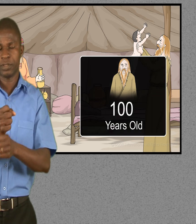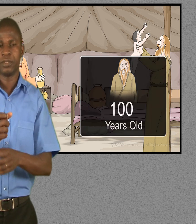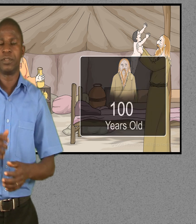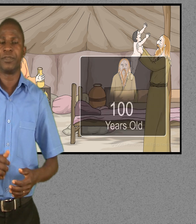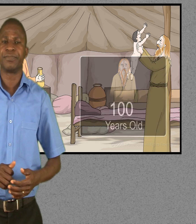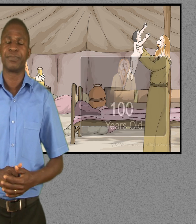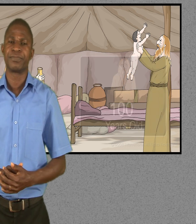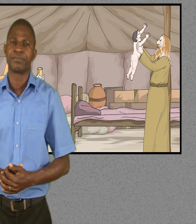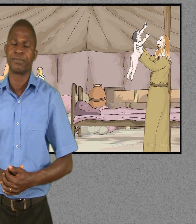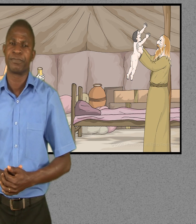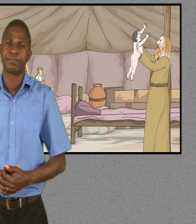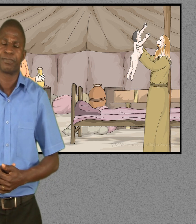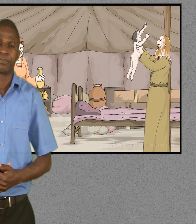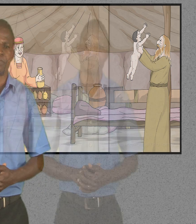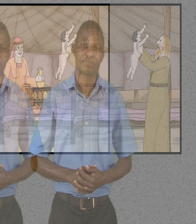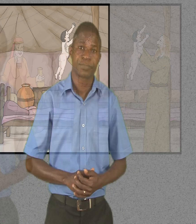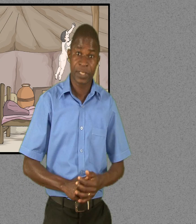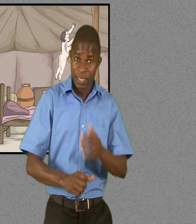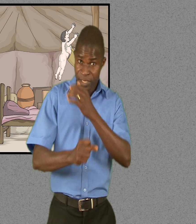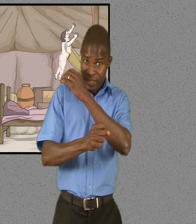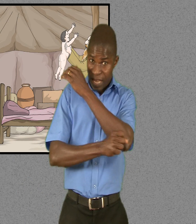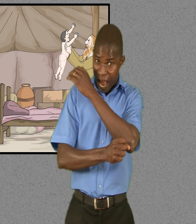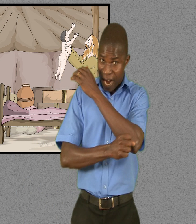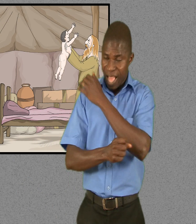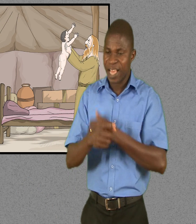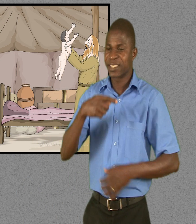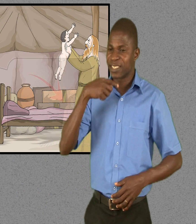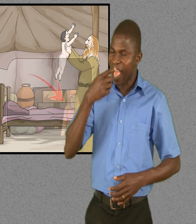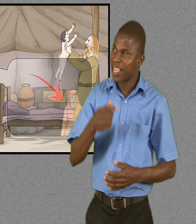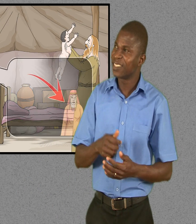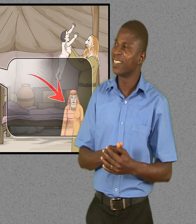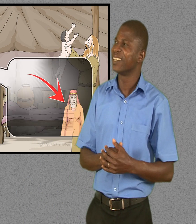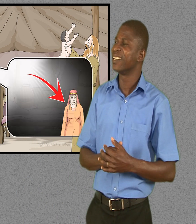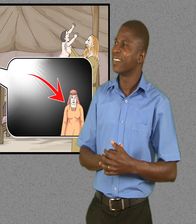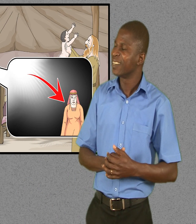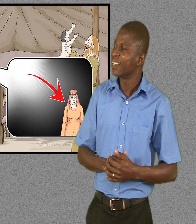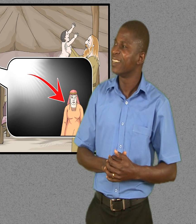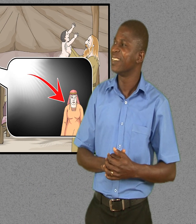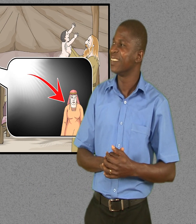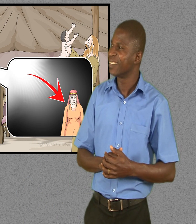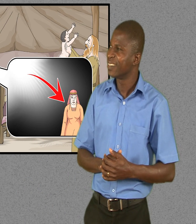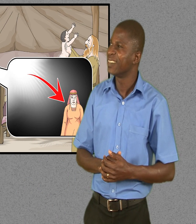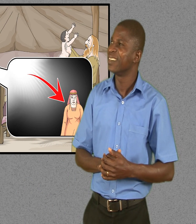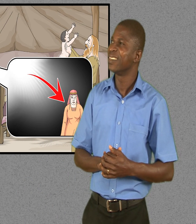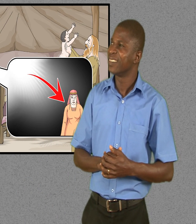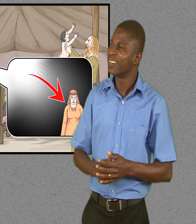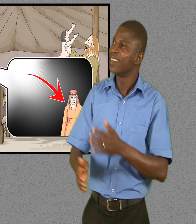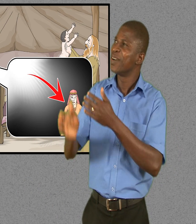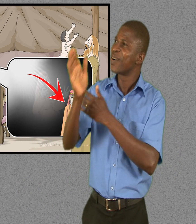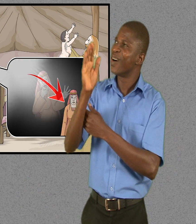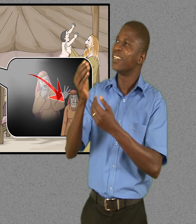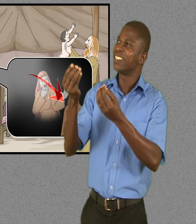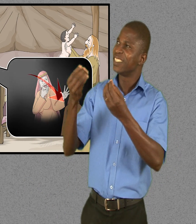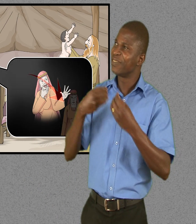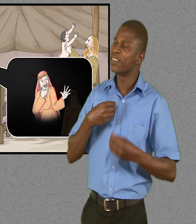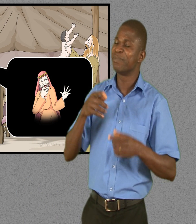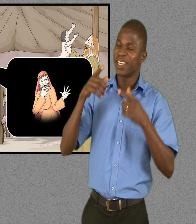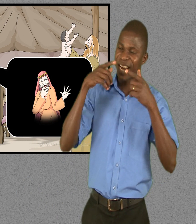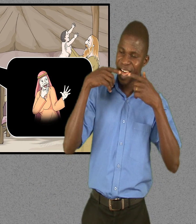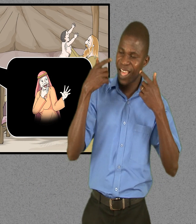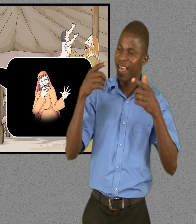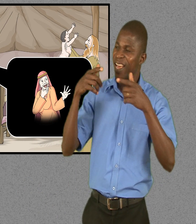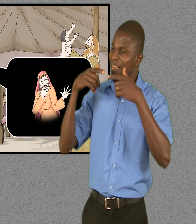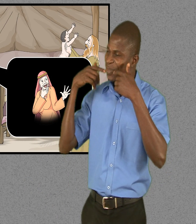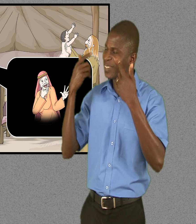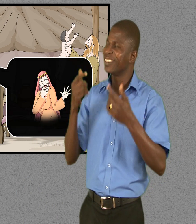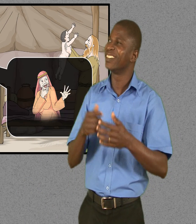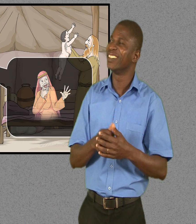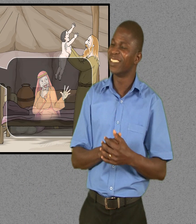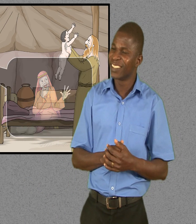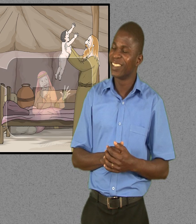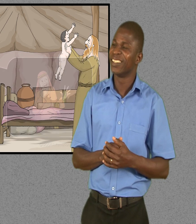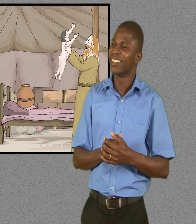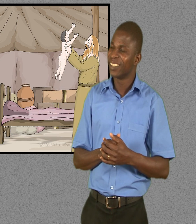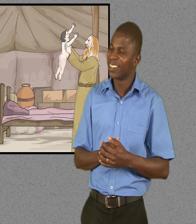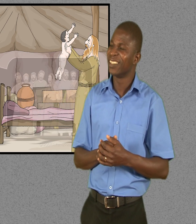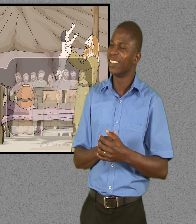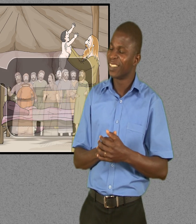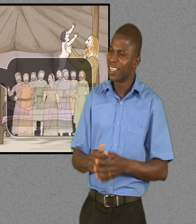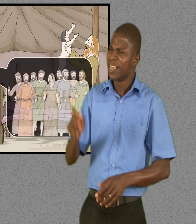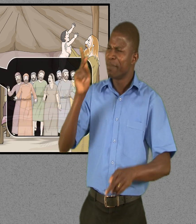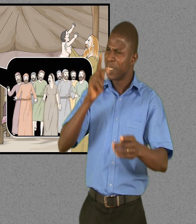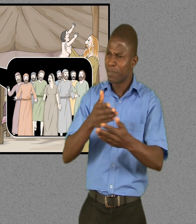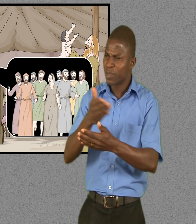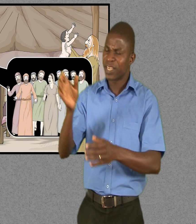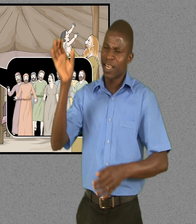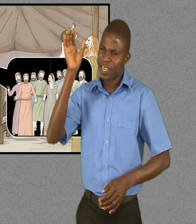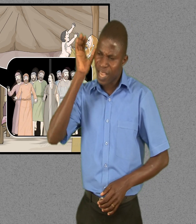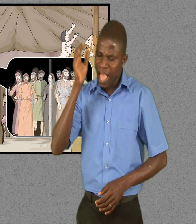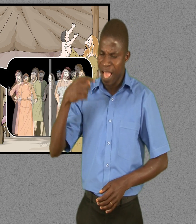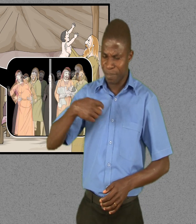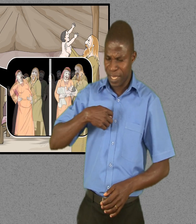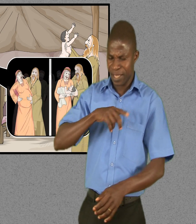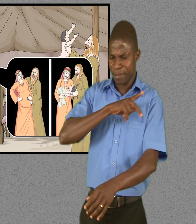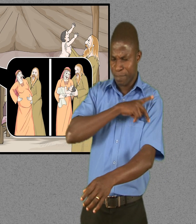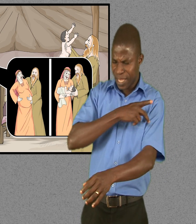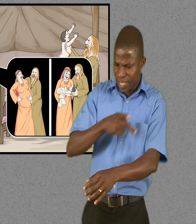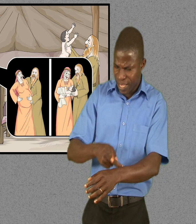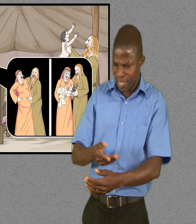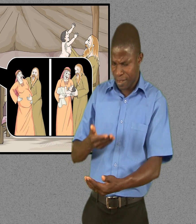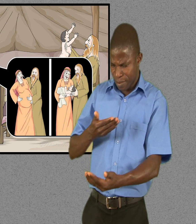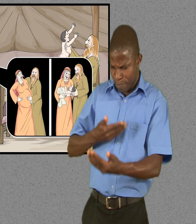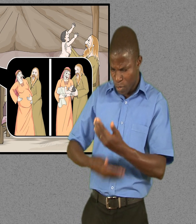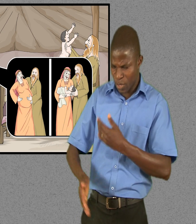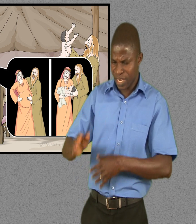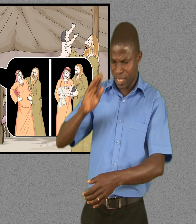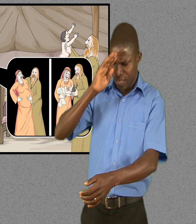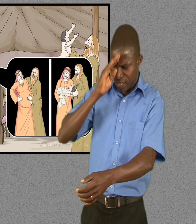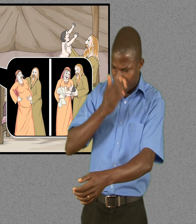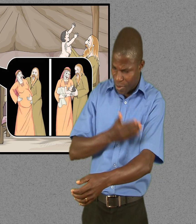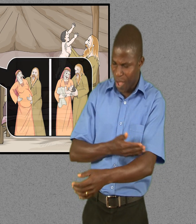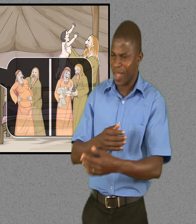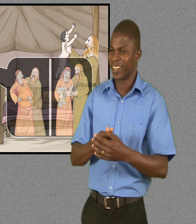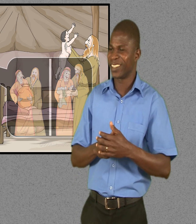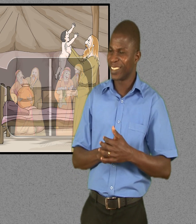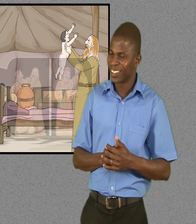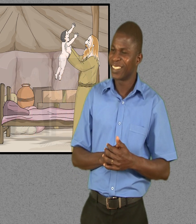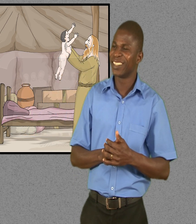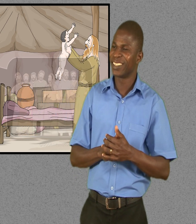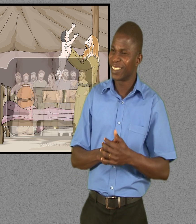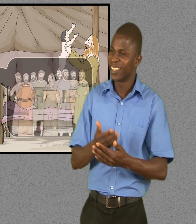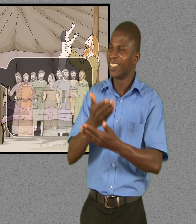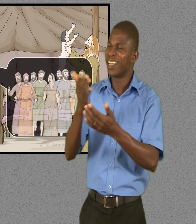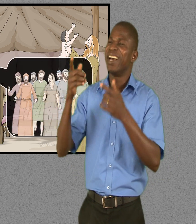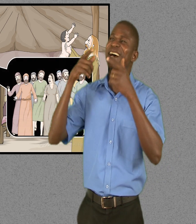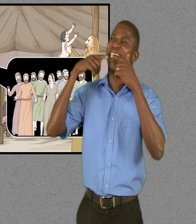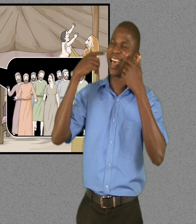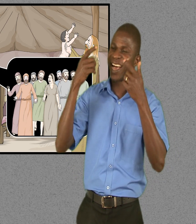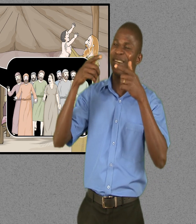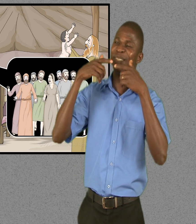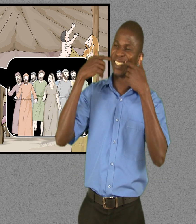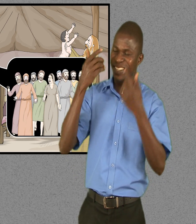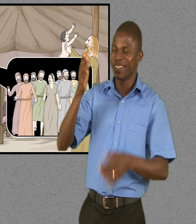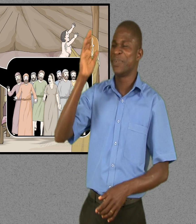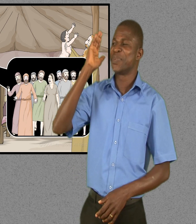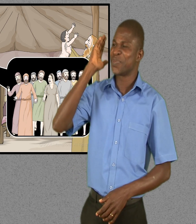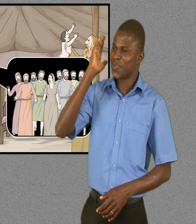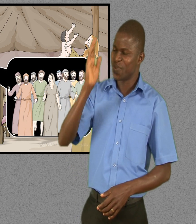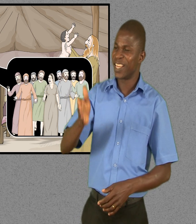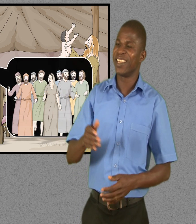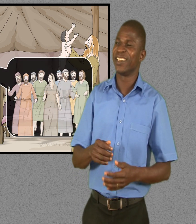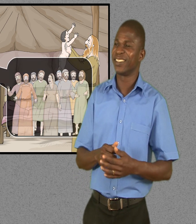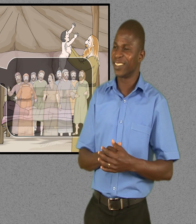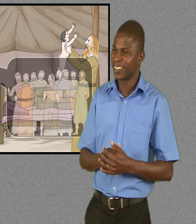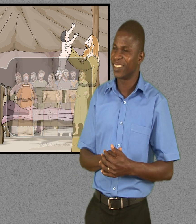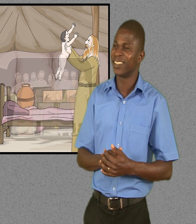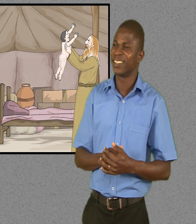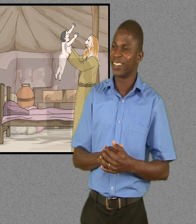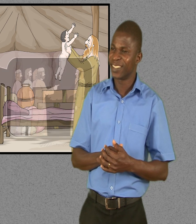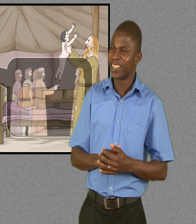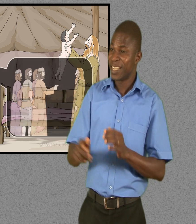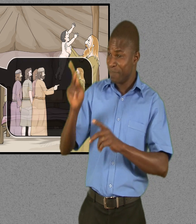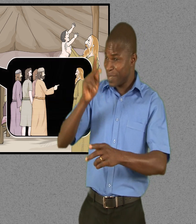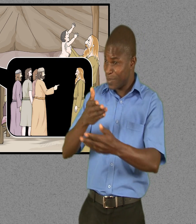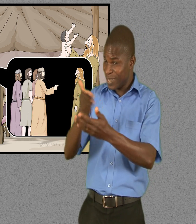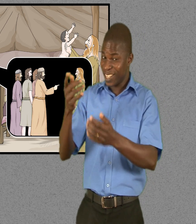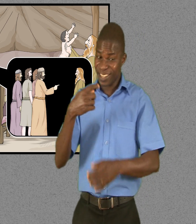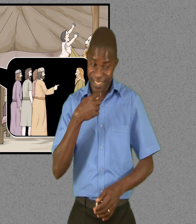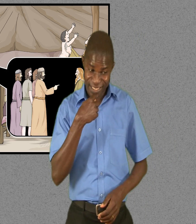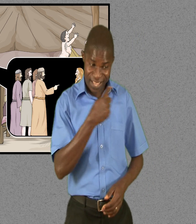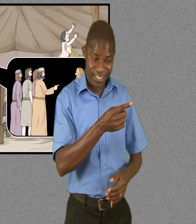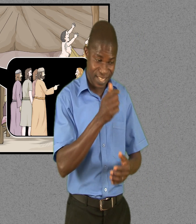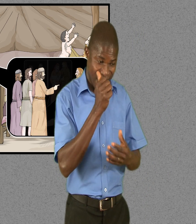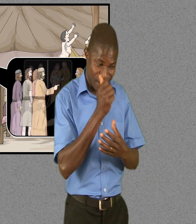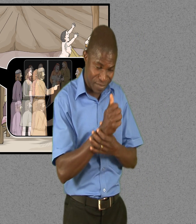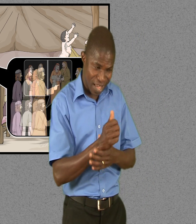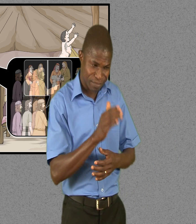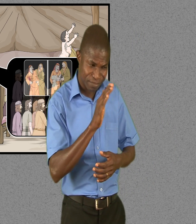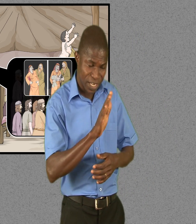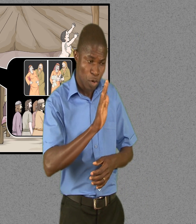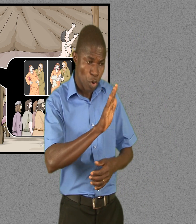Then Sarah said, “God has made me laugh, and everyone who hears of this will laugh with me.”